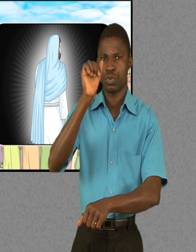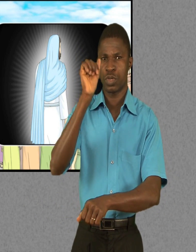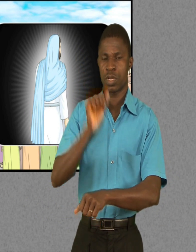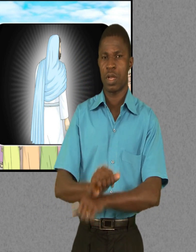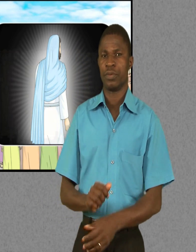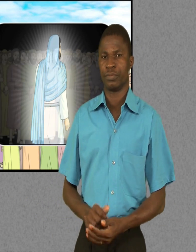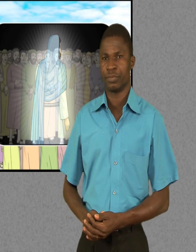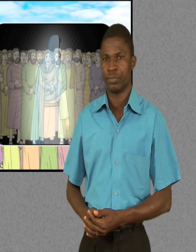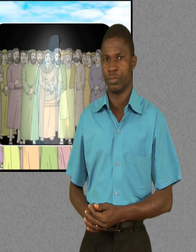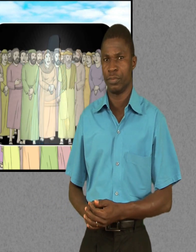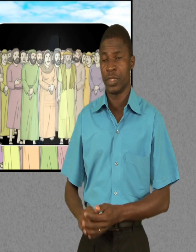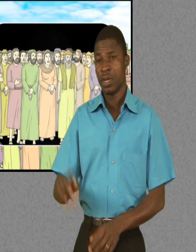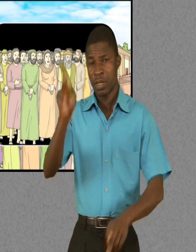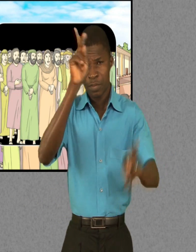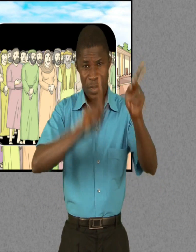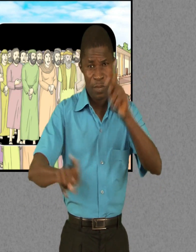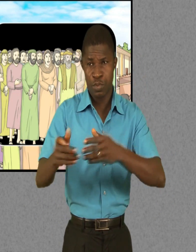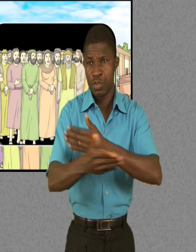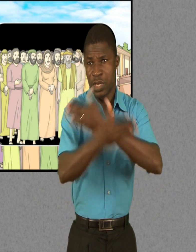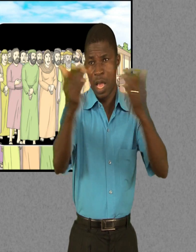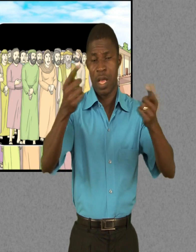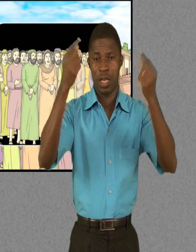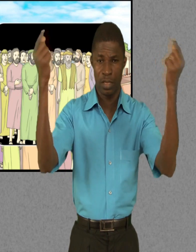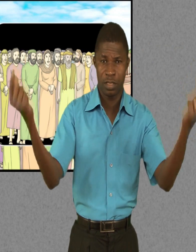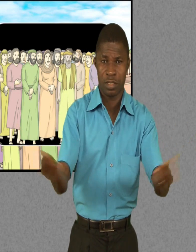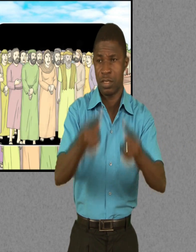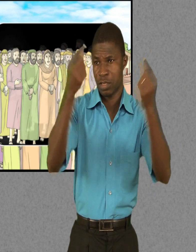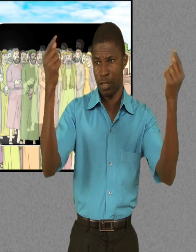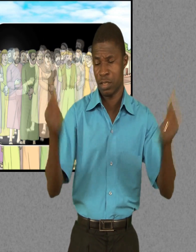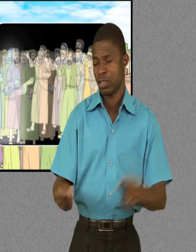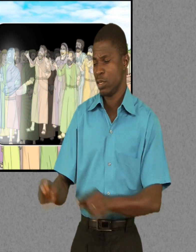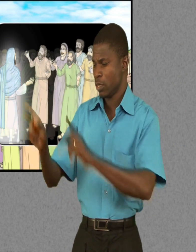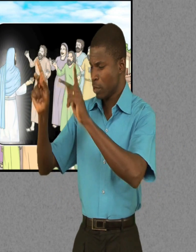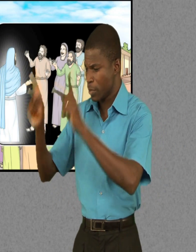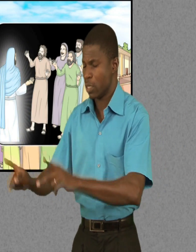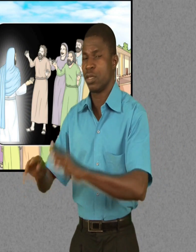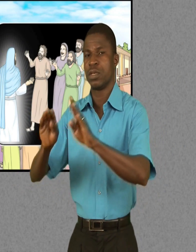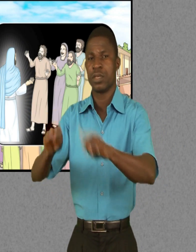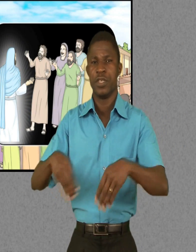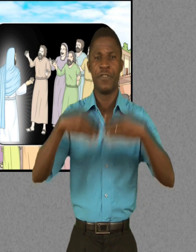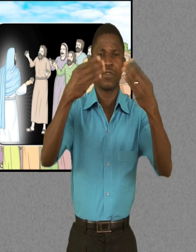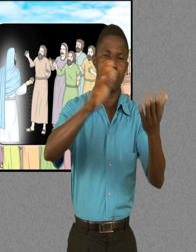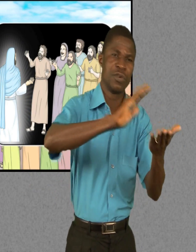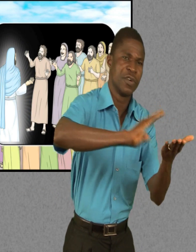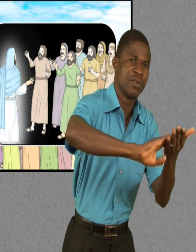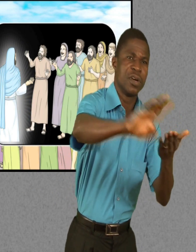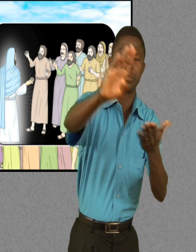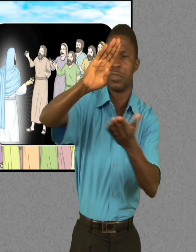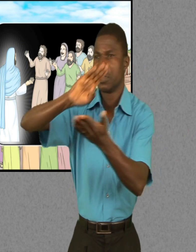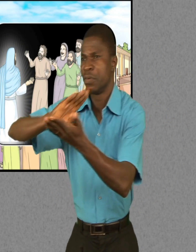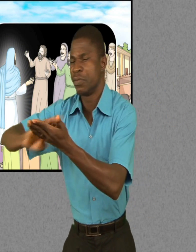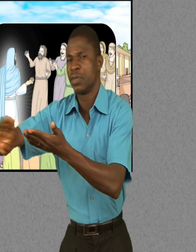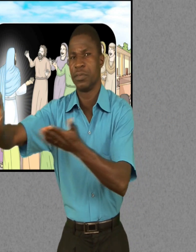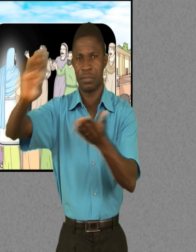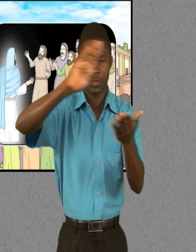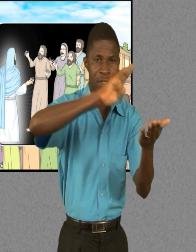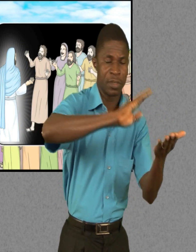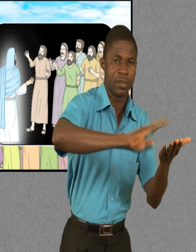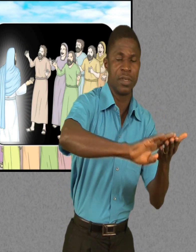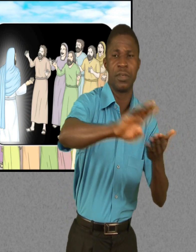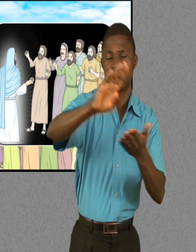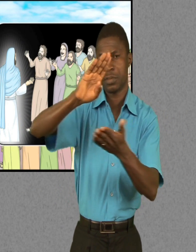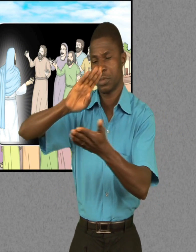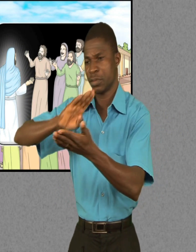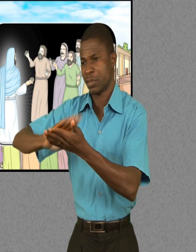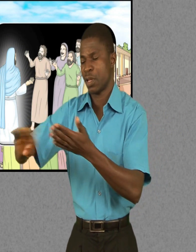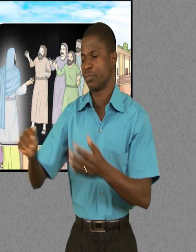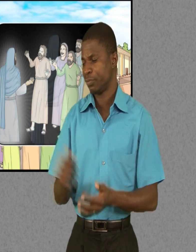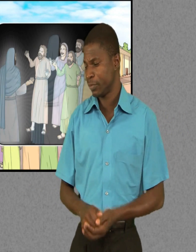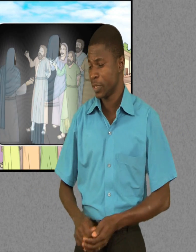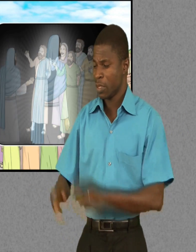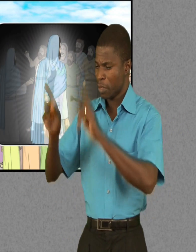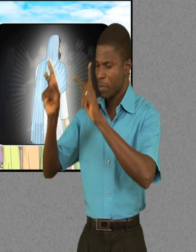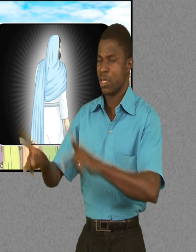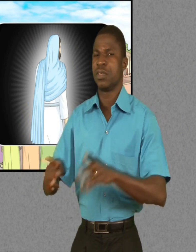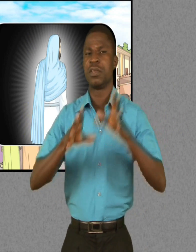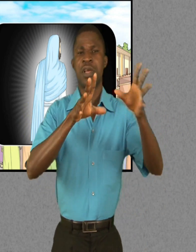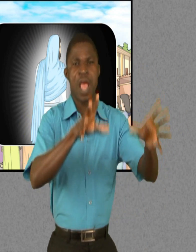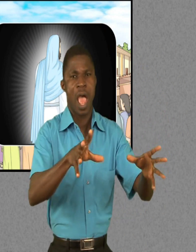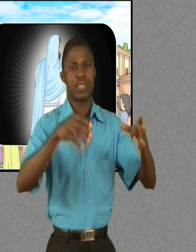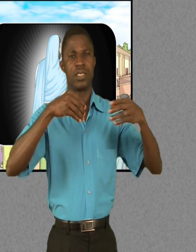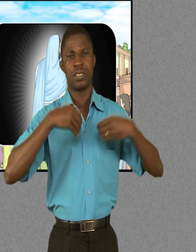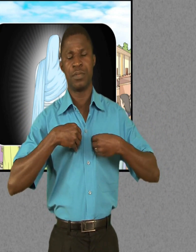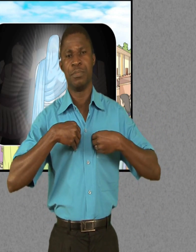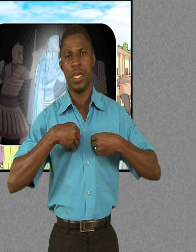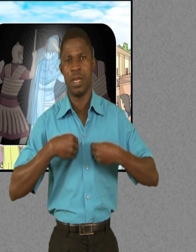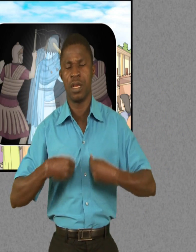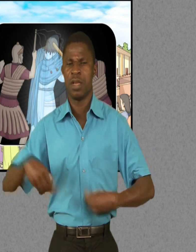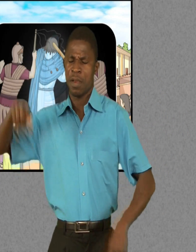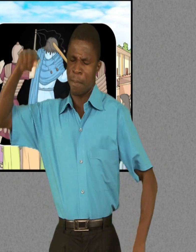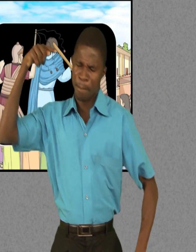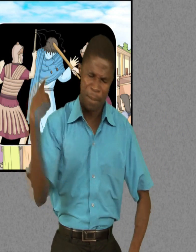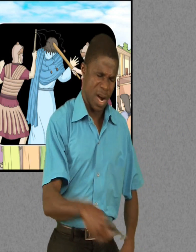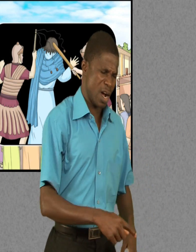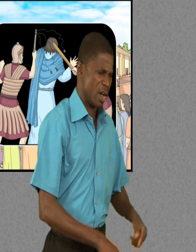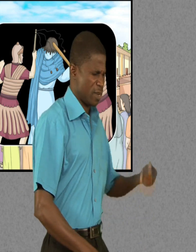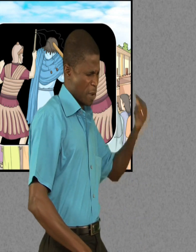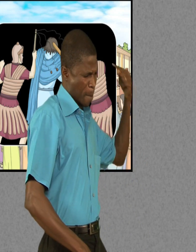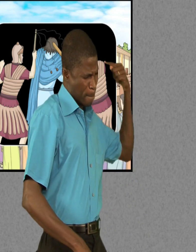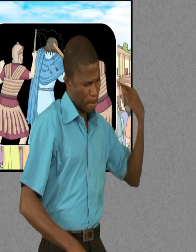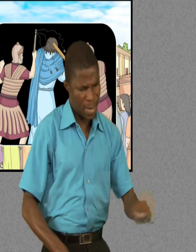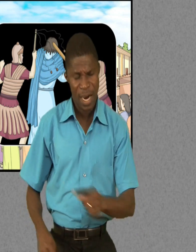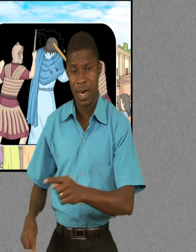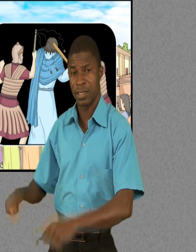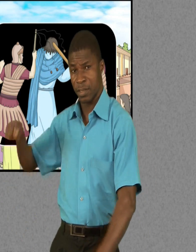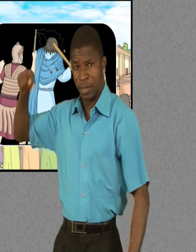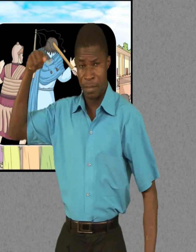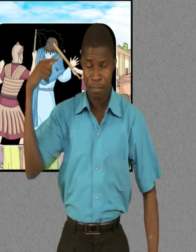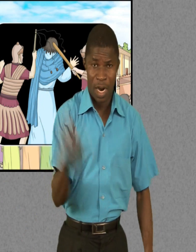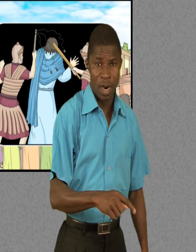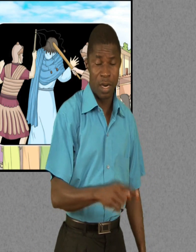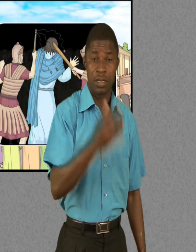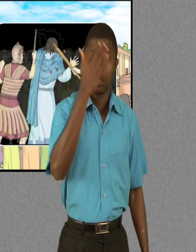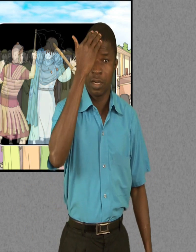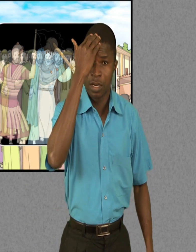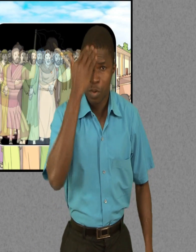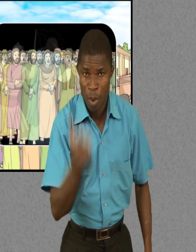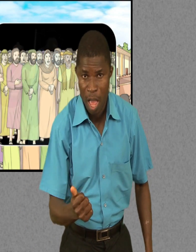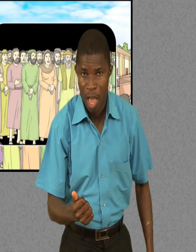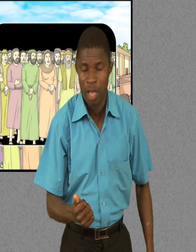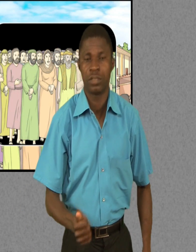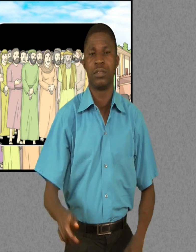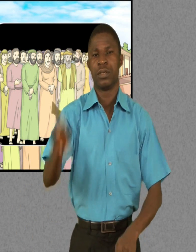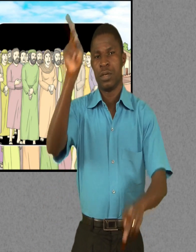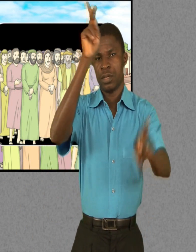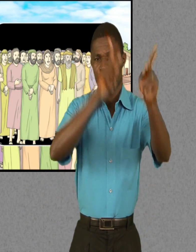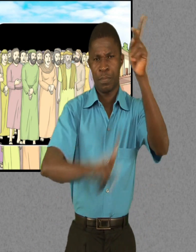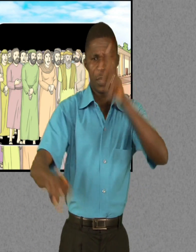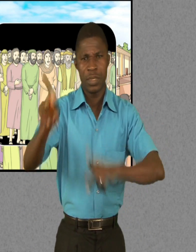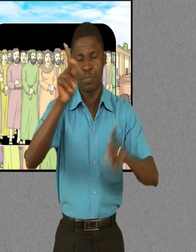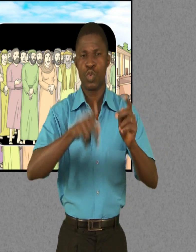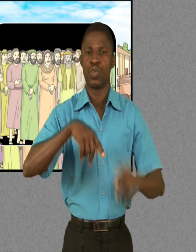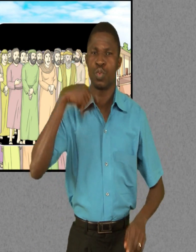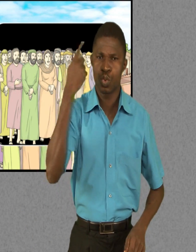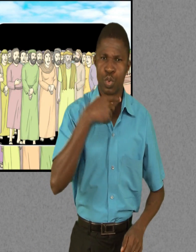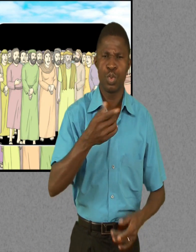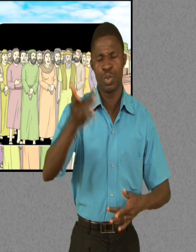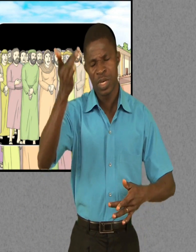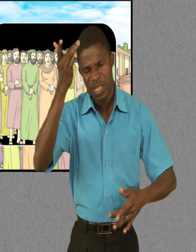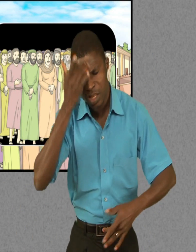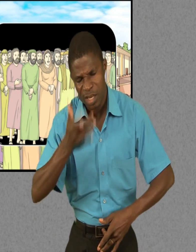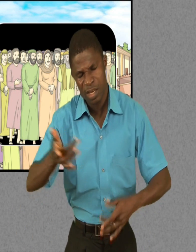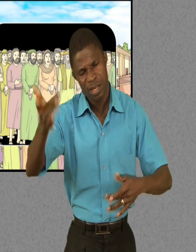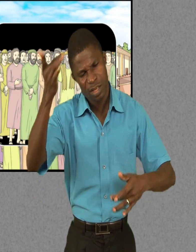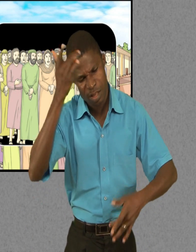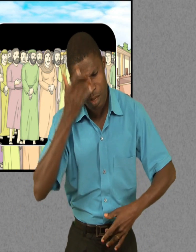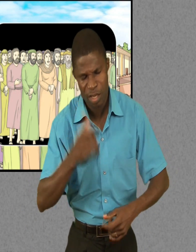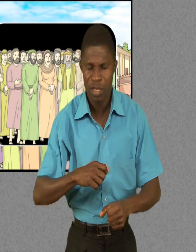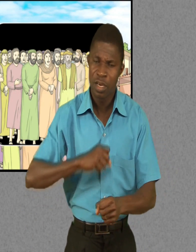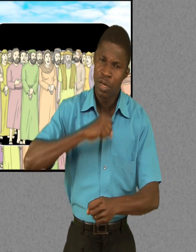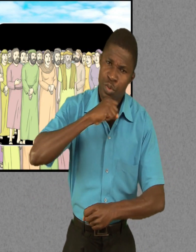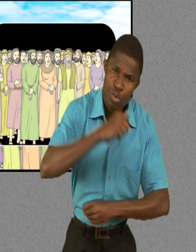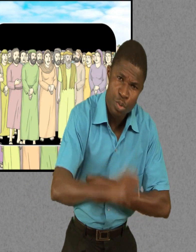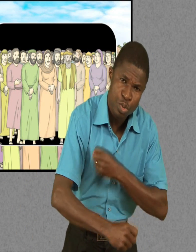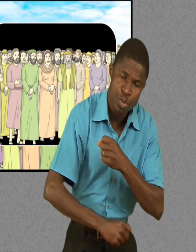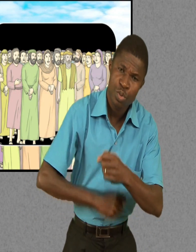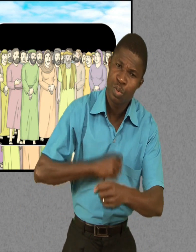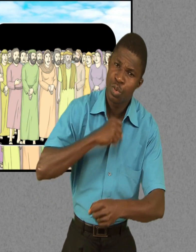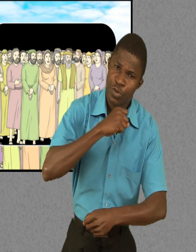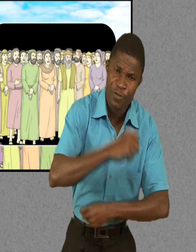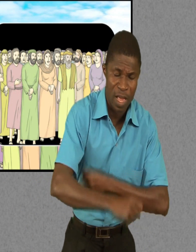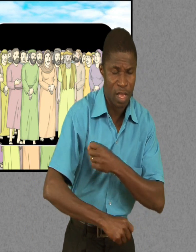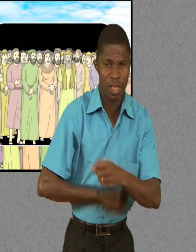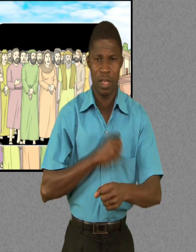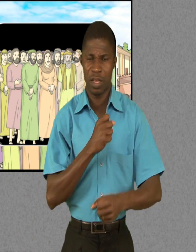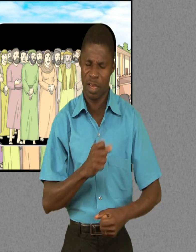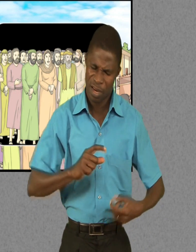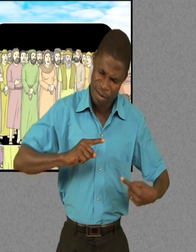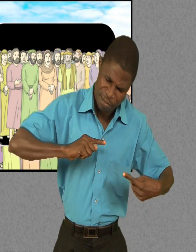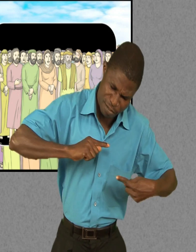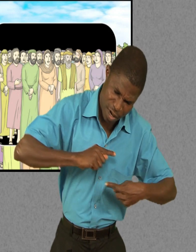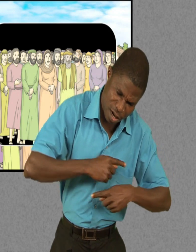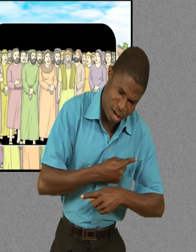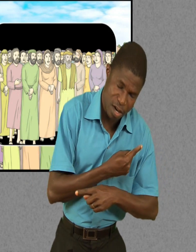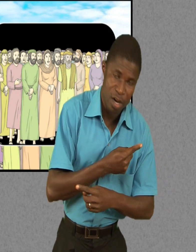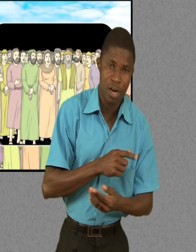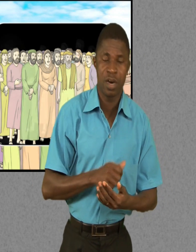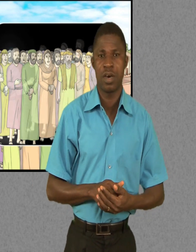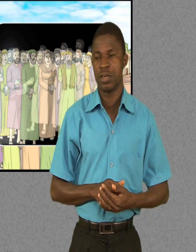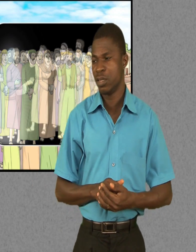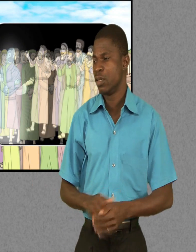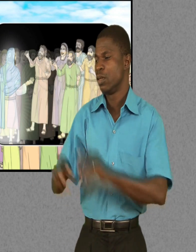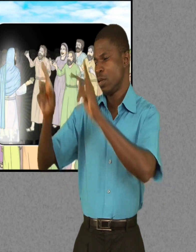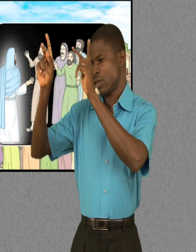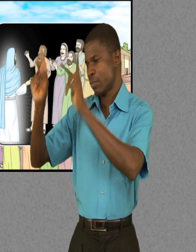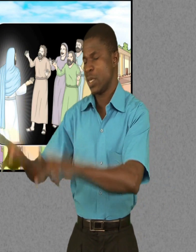Therefore I will allot Him a portion with the great, and He will divide the spoils with the strong, because He has poured out His life unto death, and He was numbered with the transgressors.